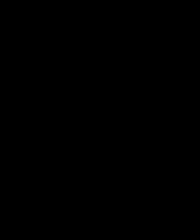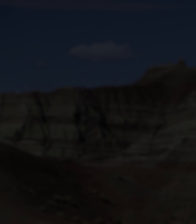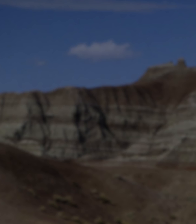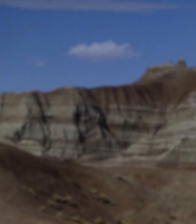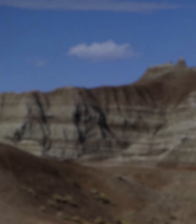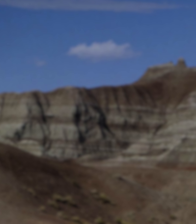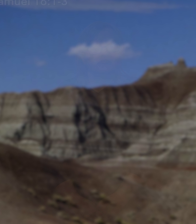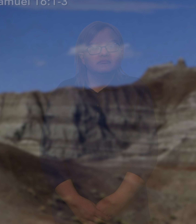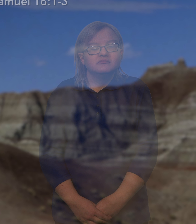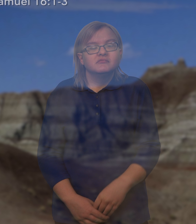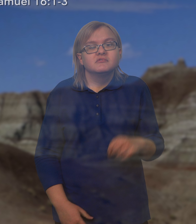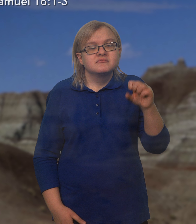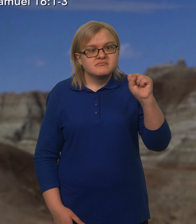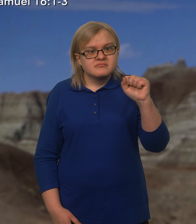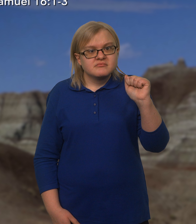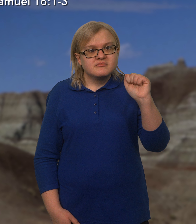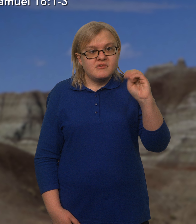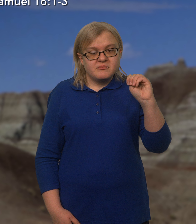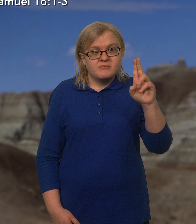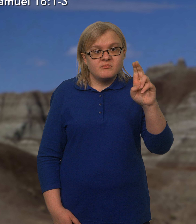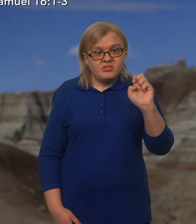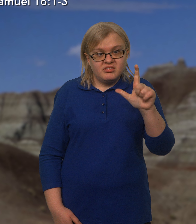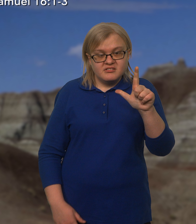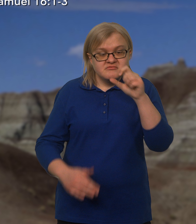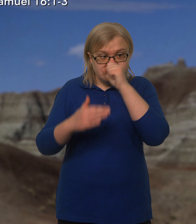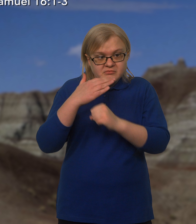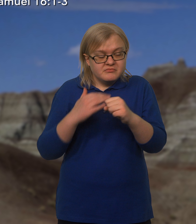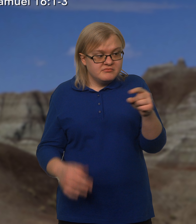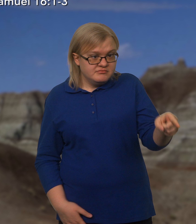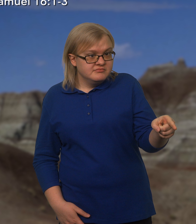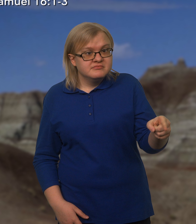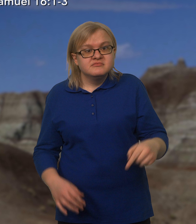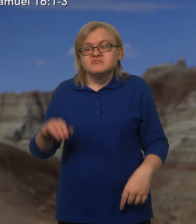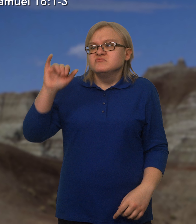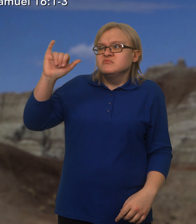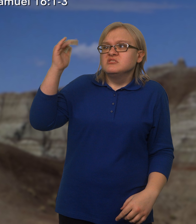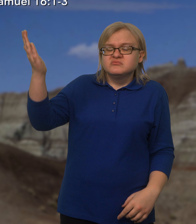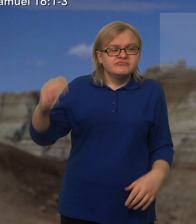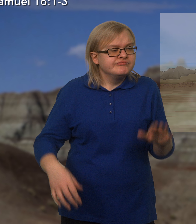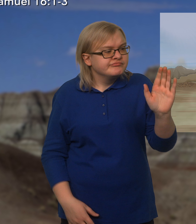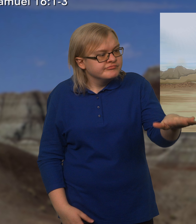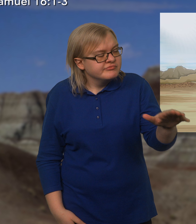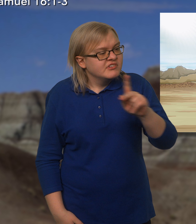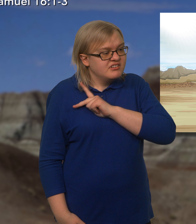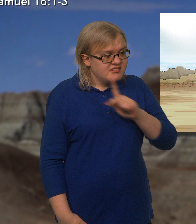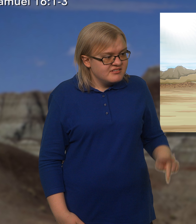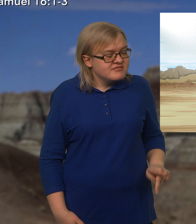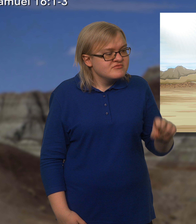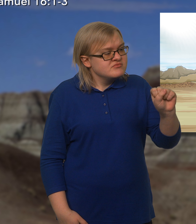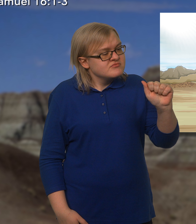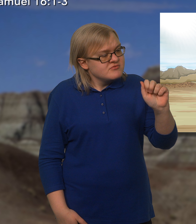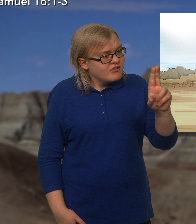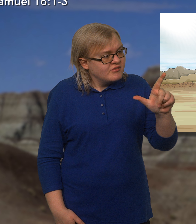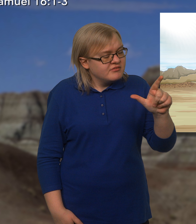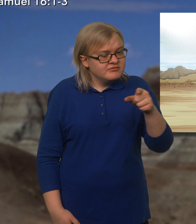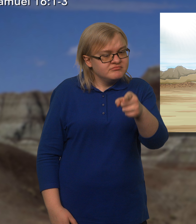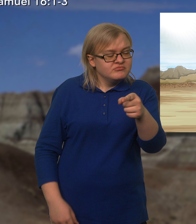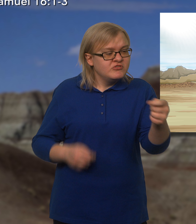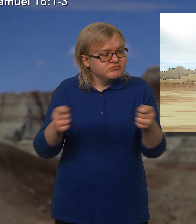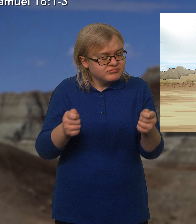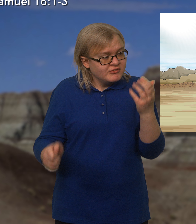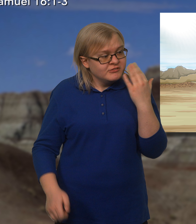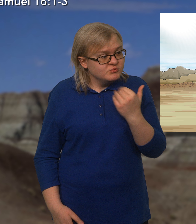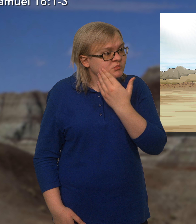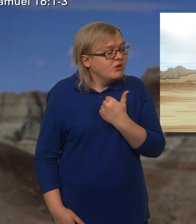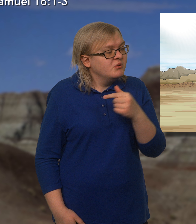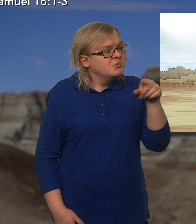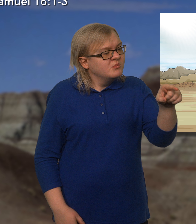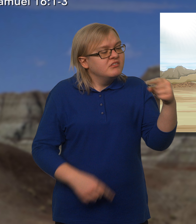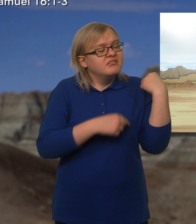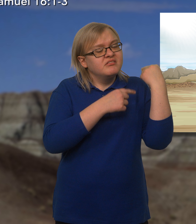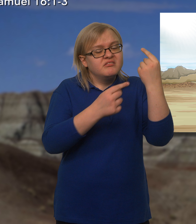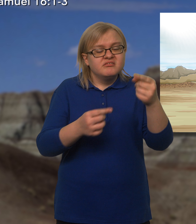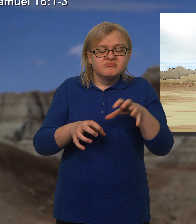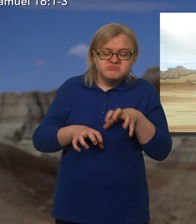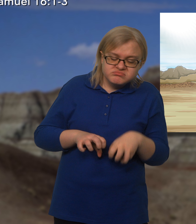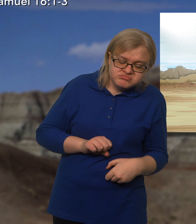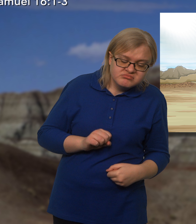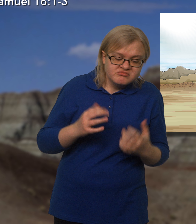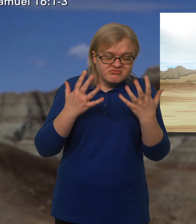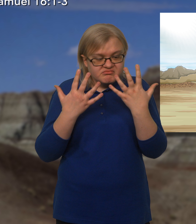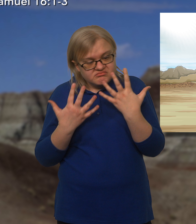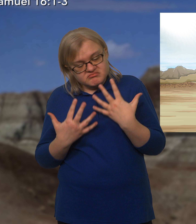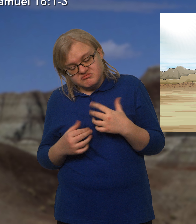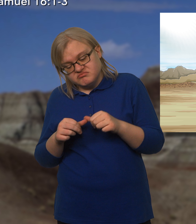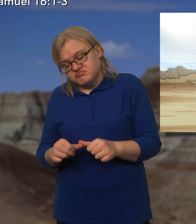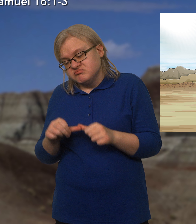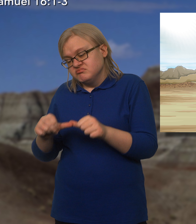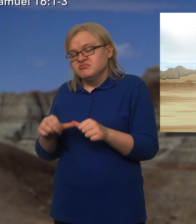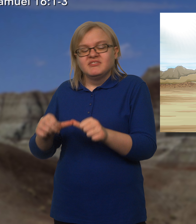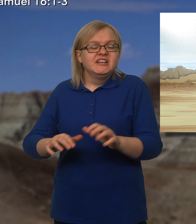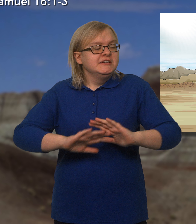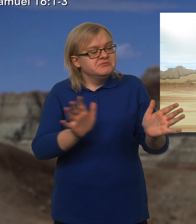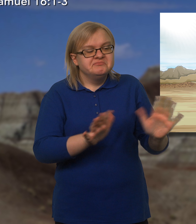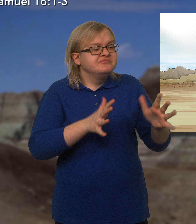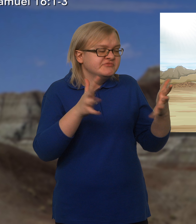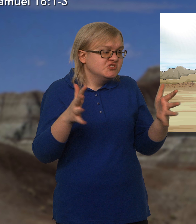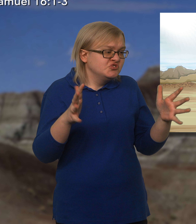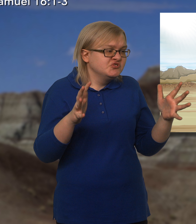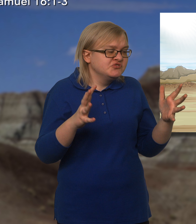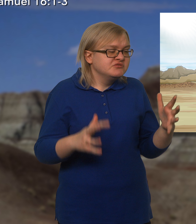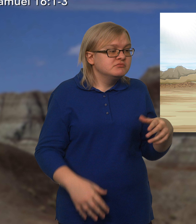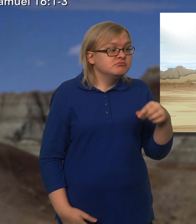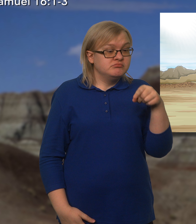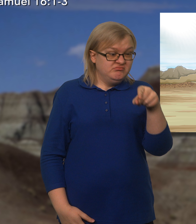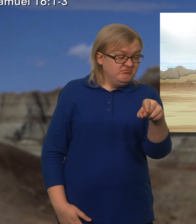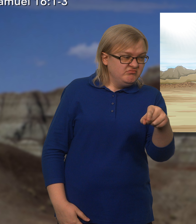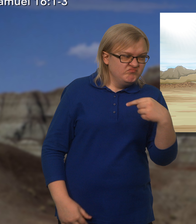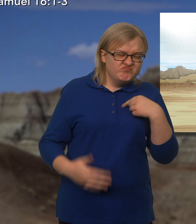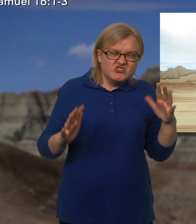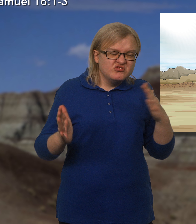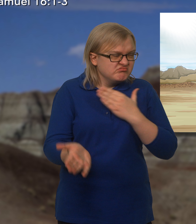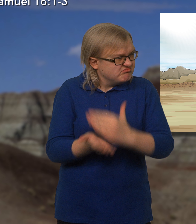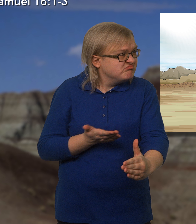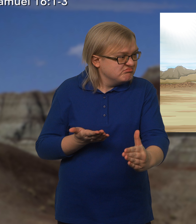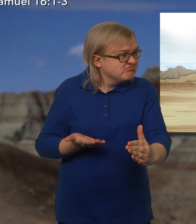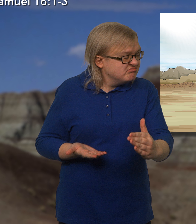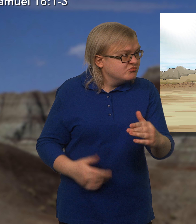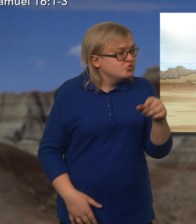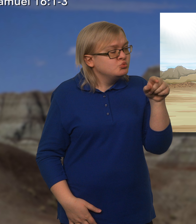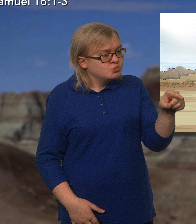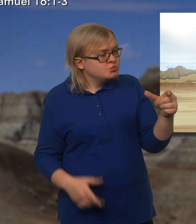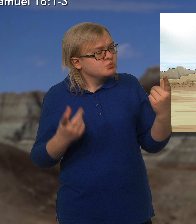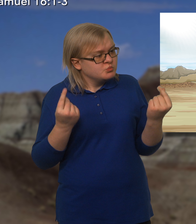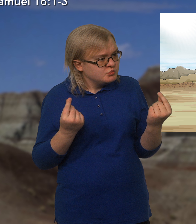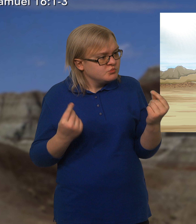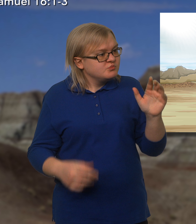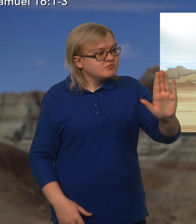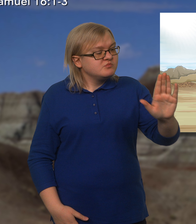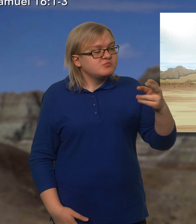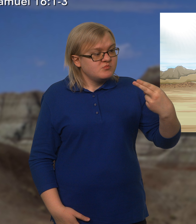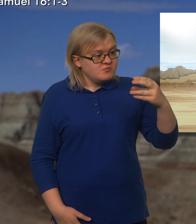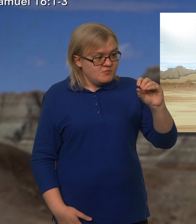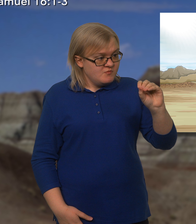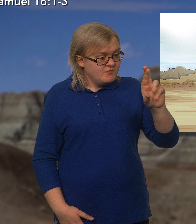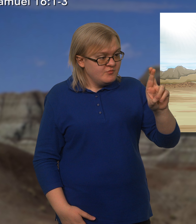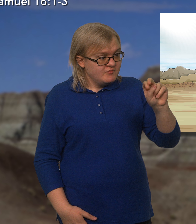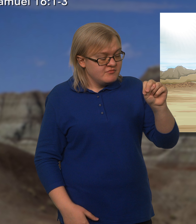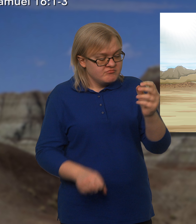Now the LORD said to Samuel, “How long are you going to mourn for Saul, since I have rejected him as king over Israel?